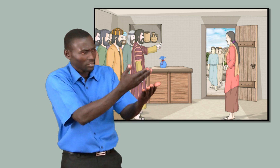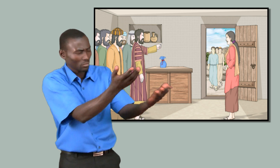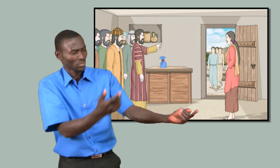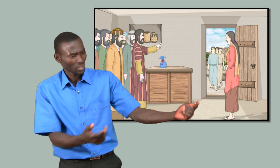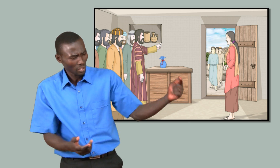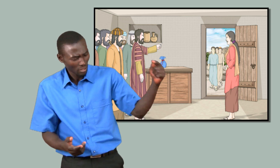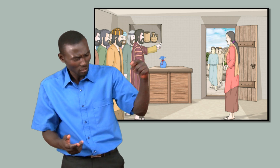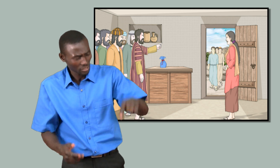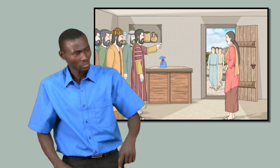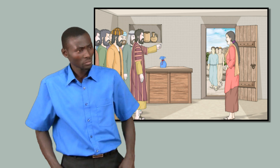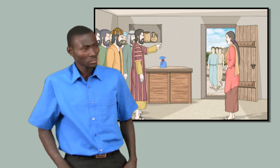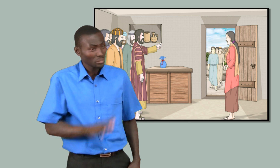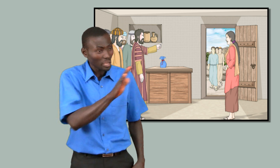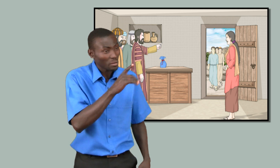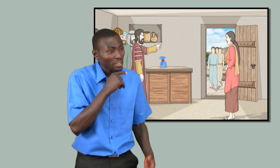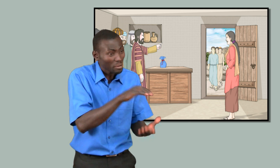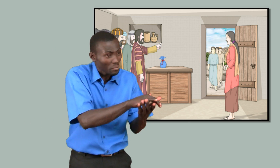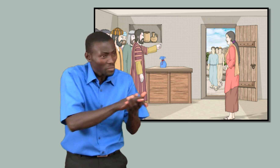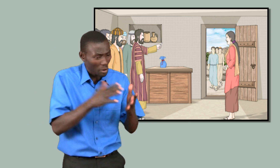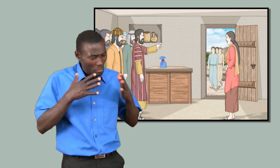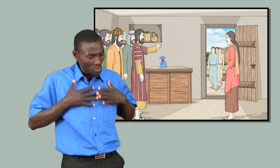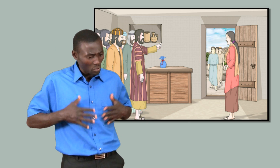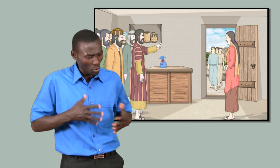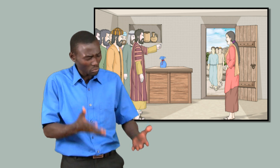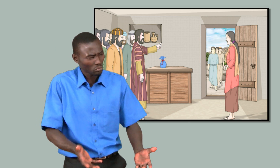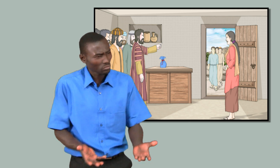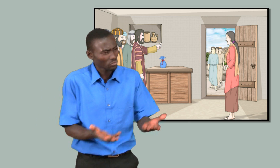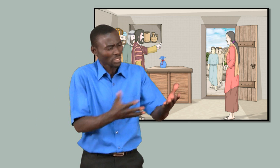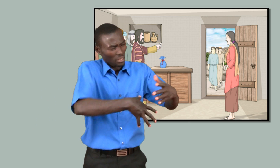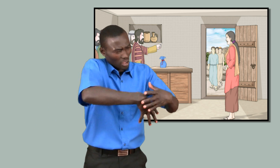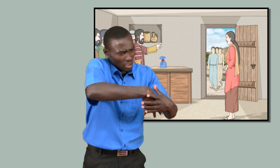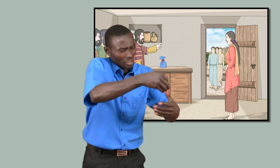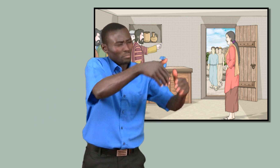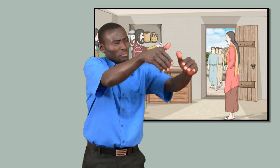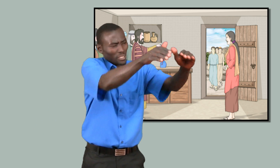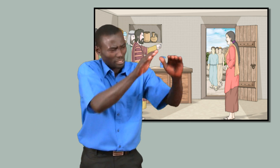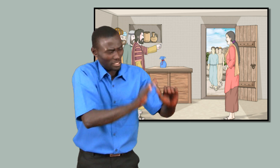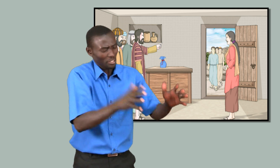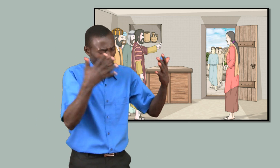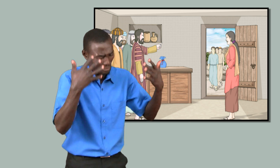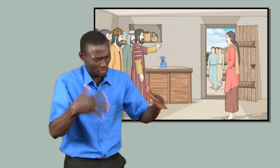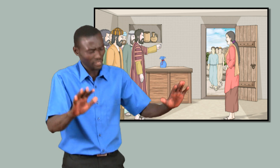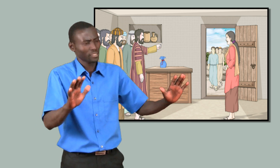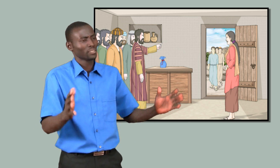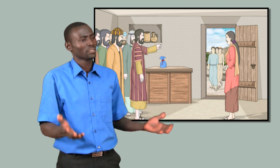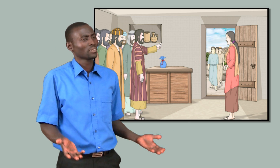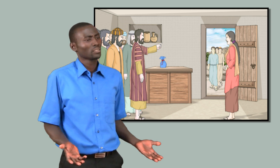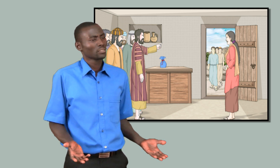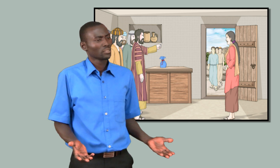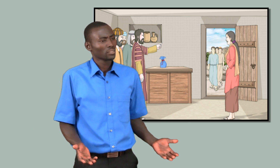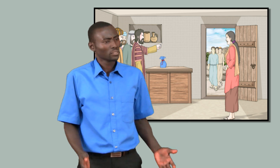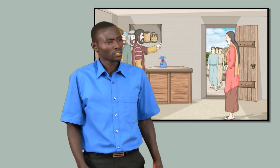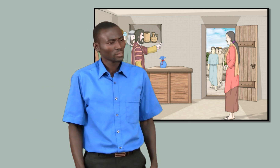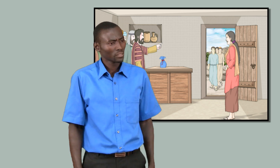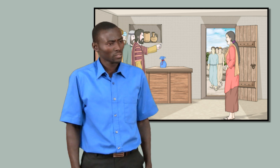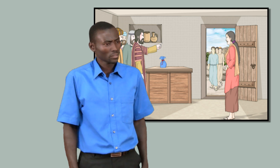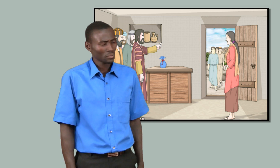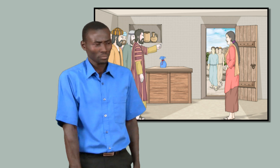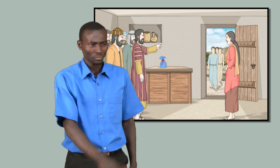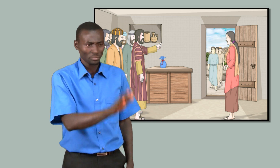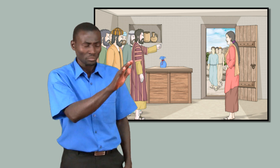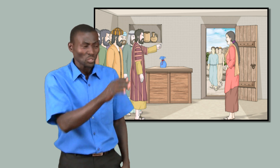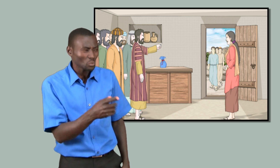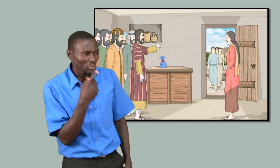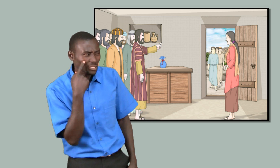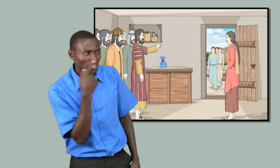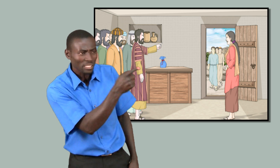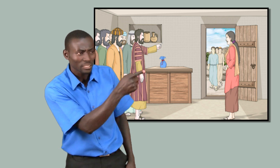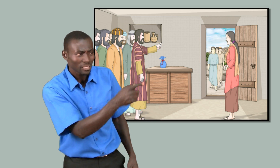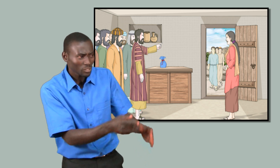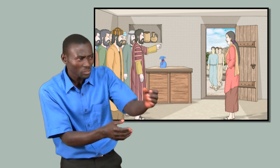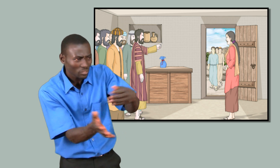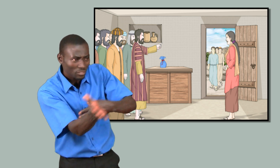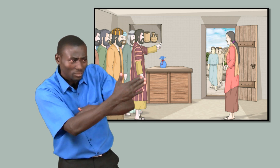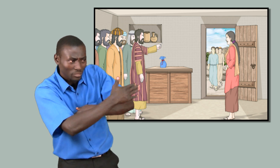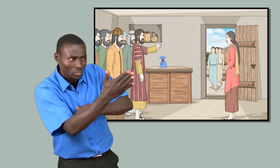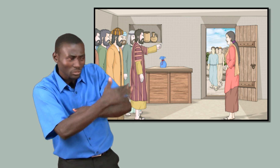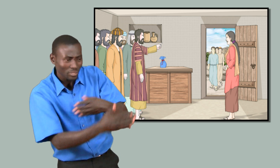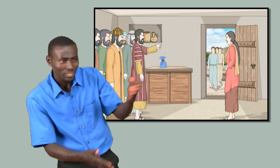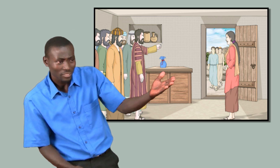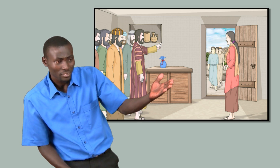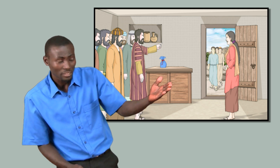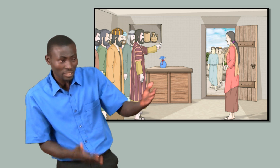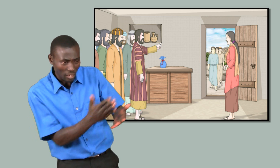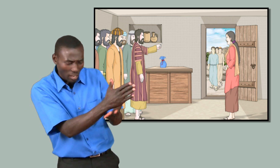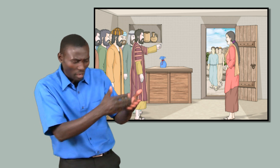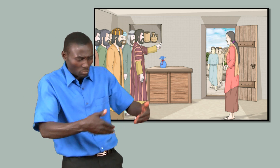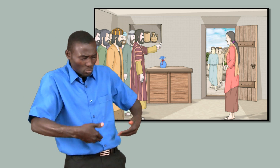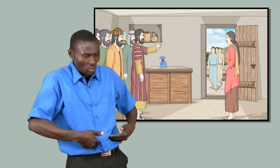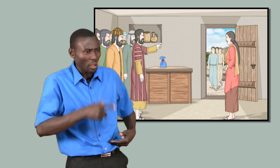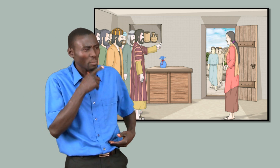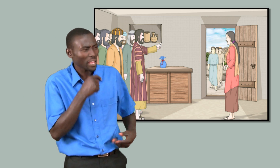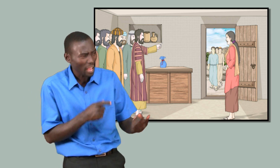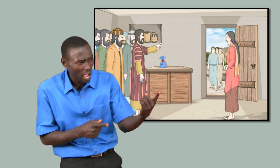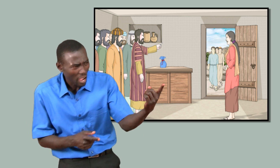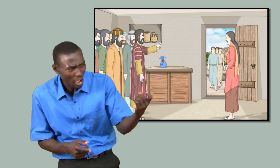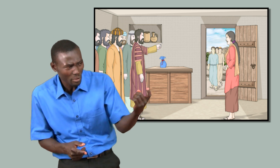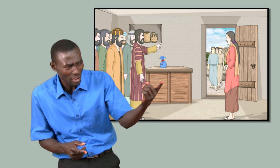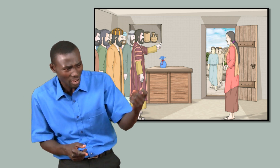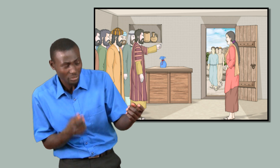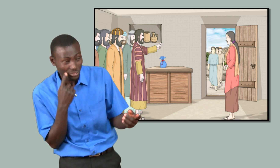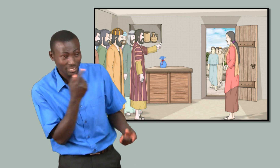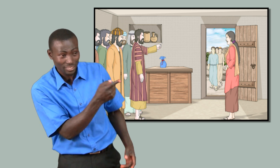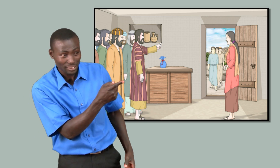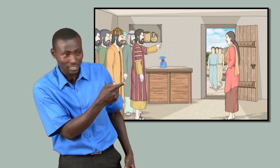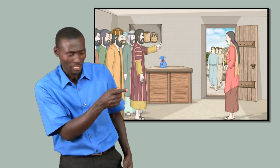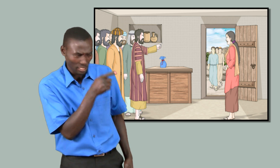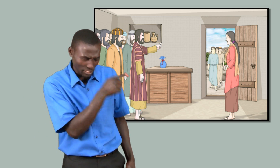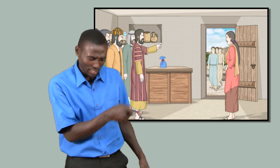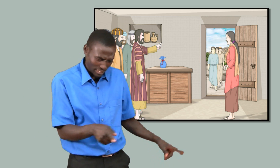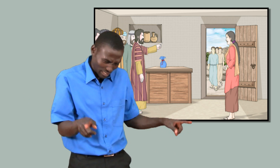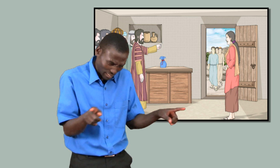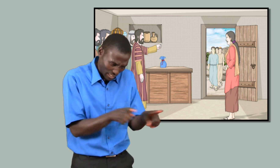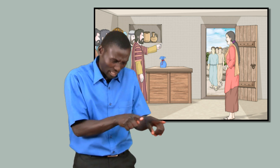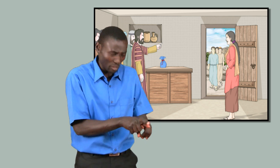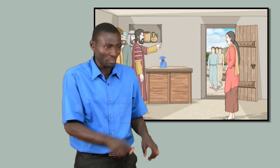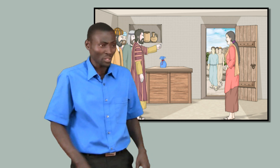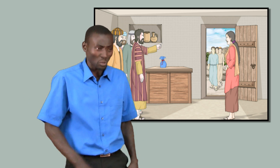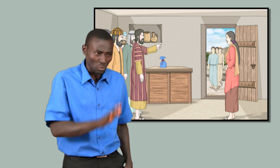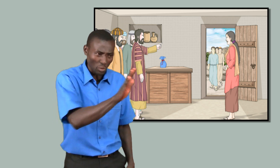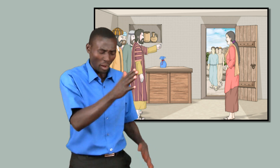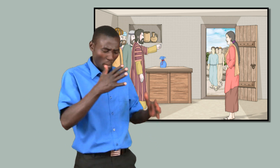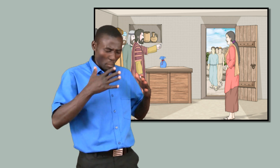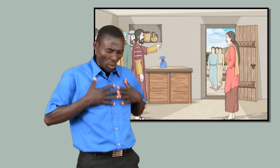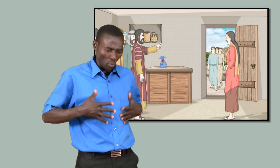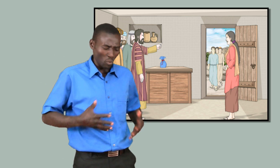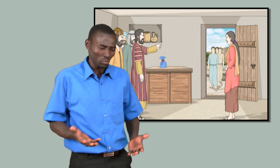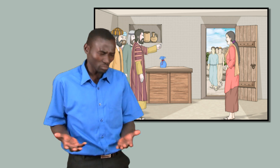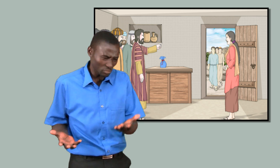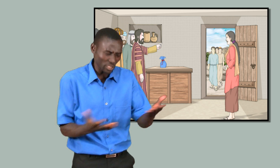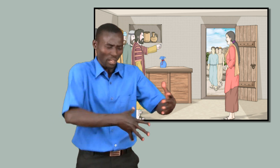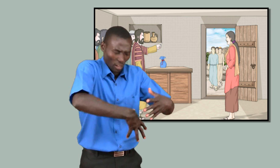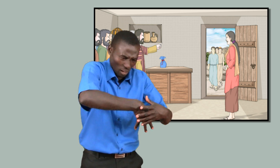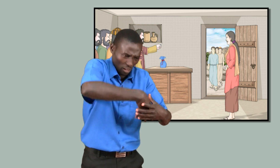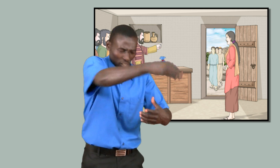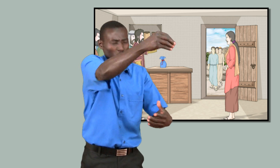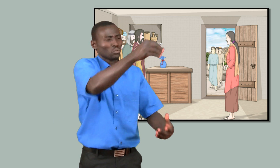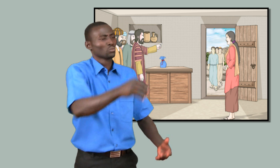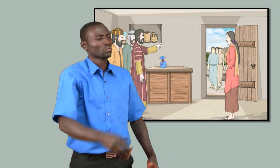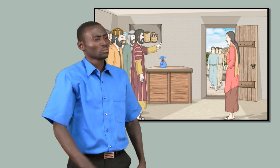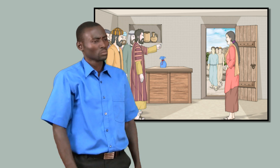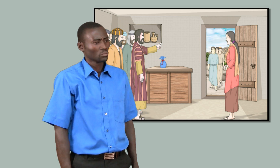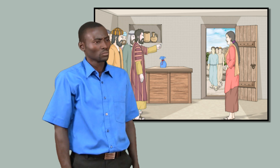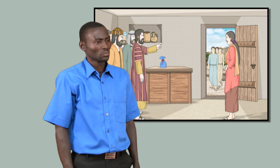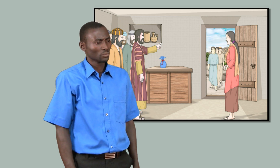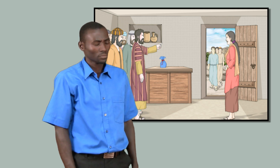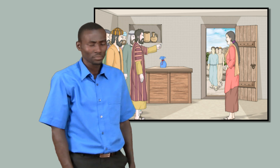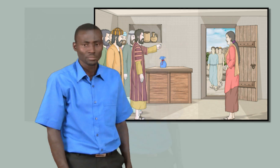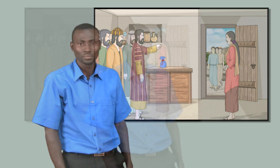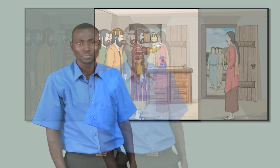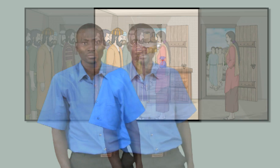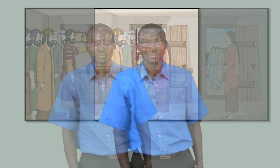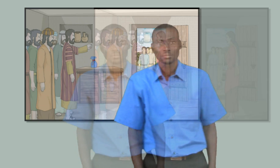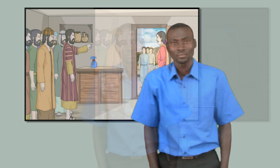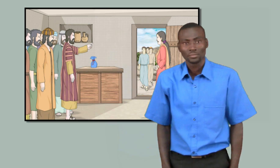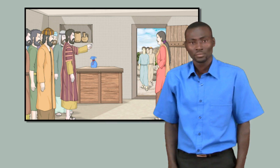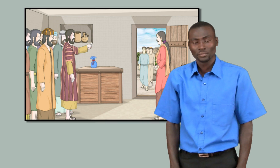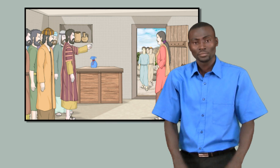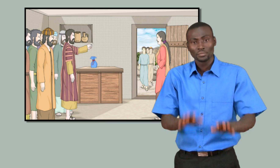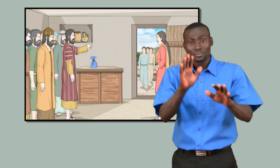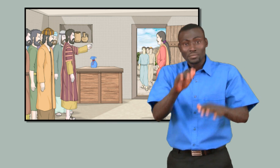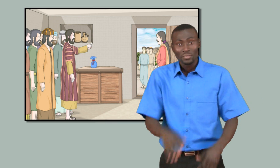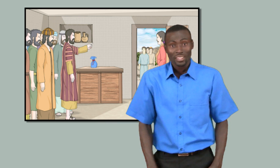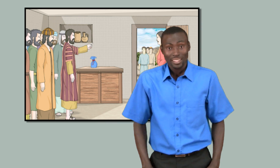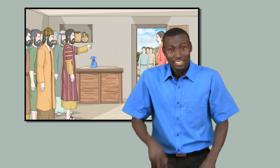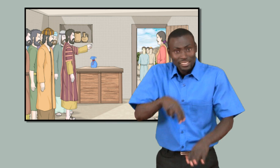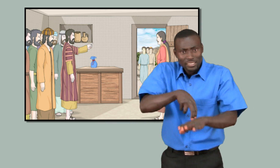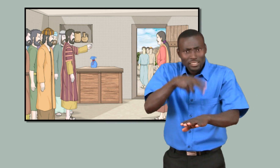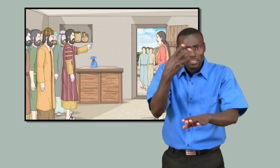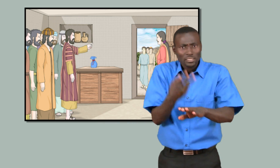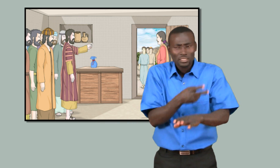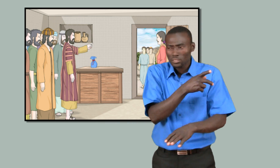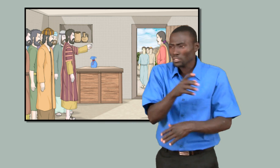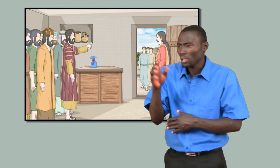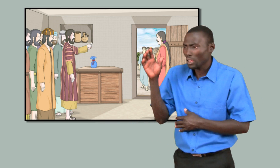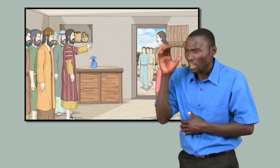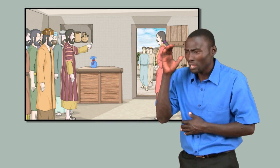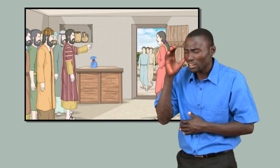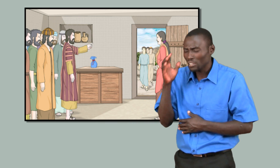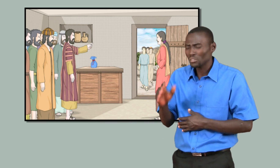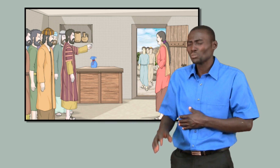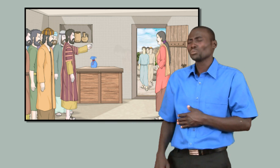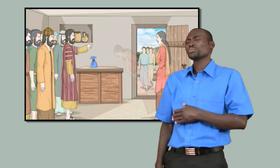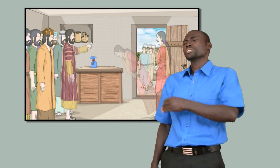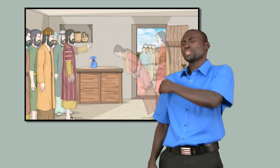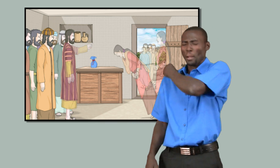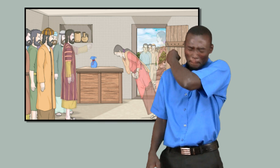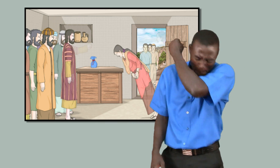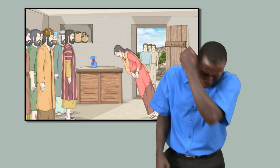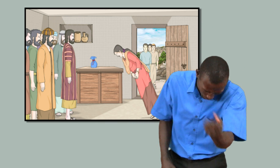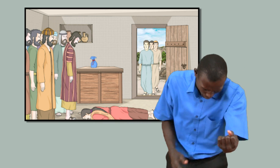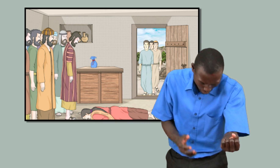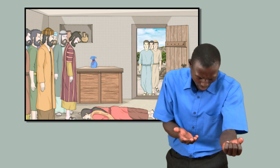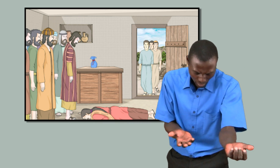“Look, the feet of the men who buried your husband are at the door, and they will carry you out also.”